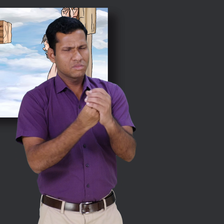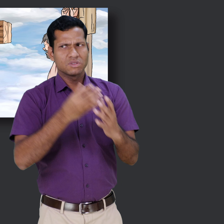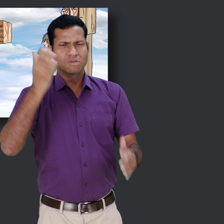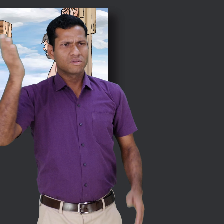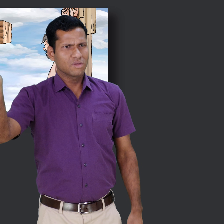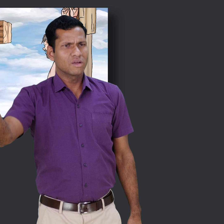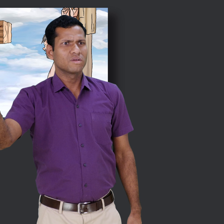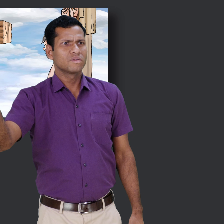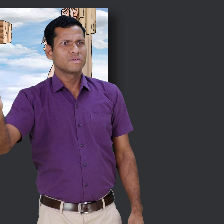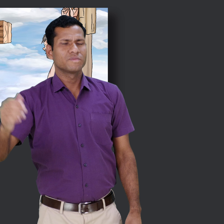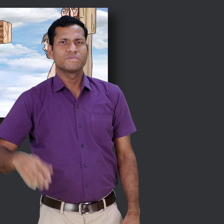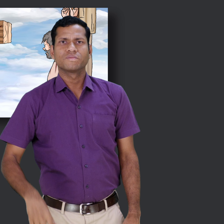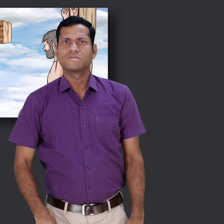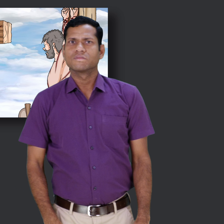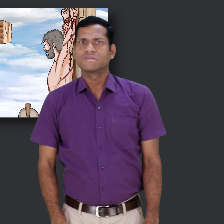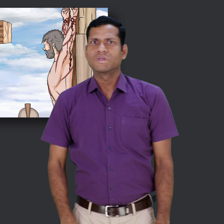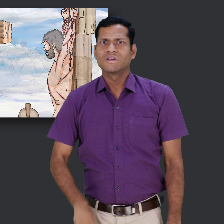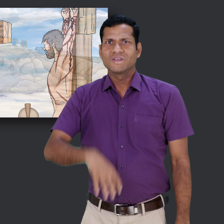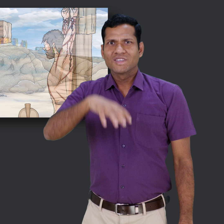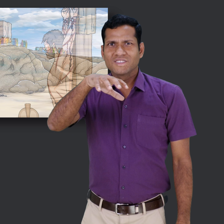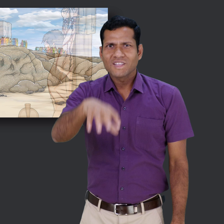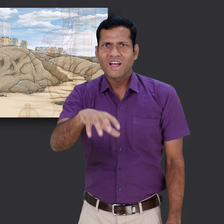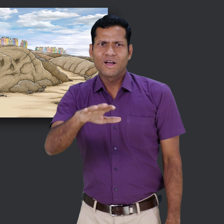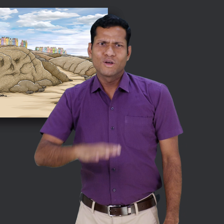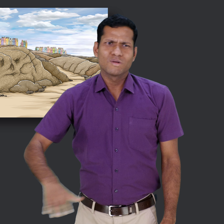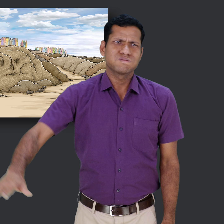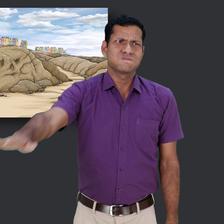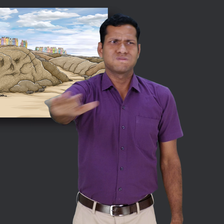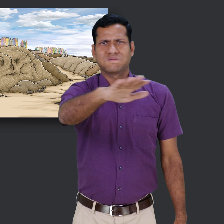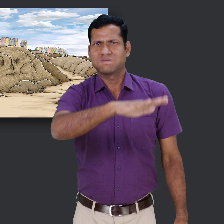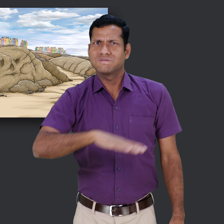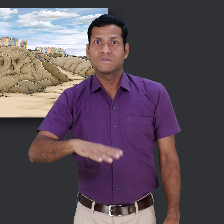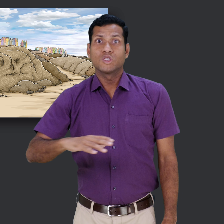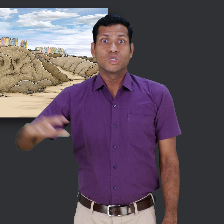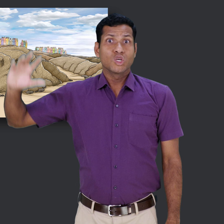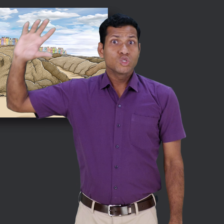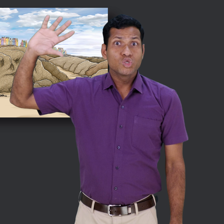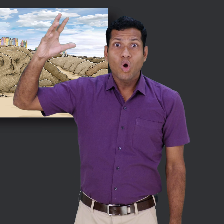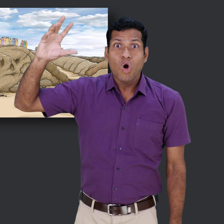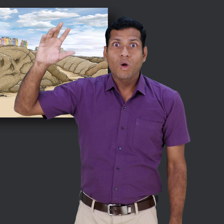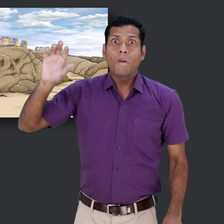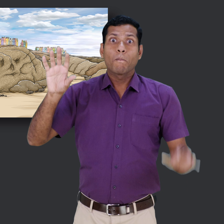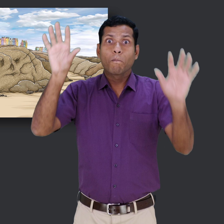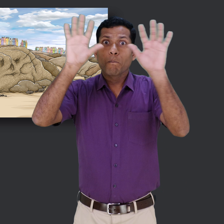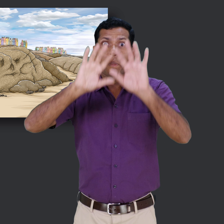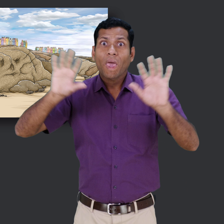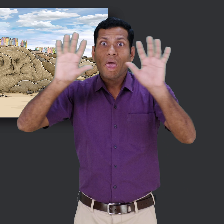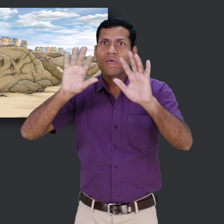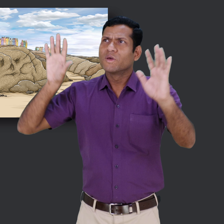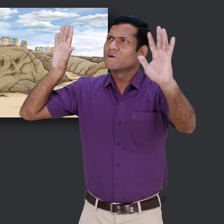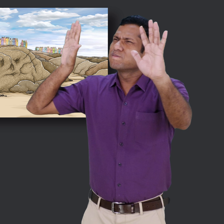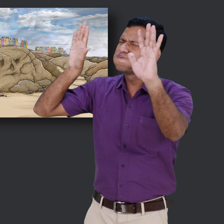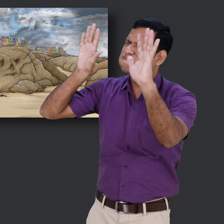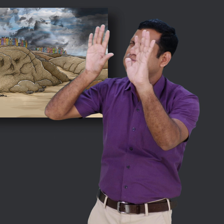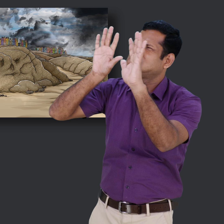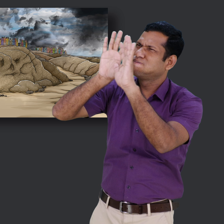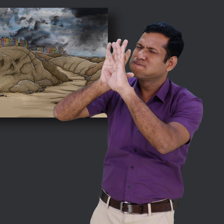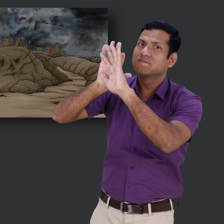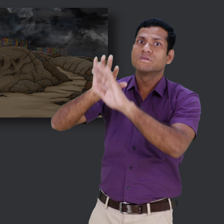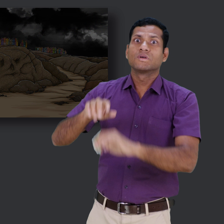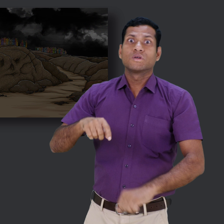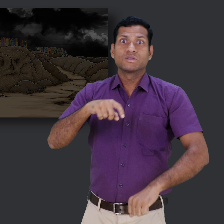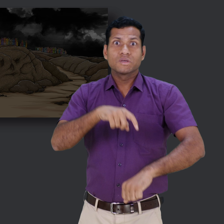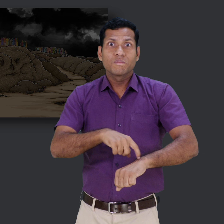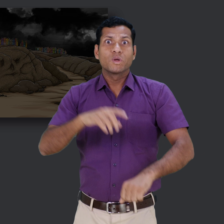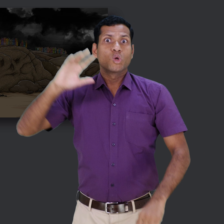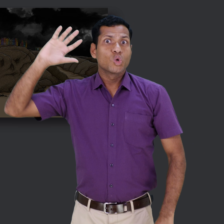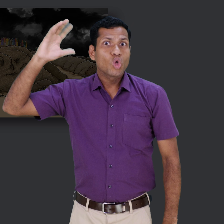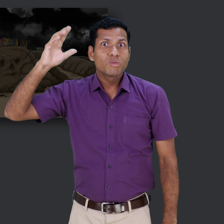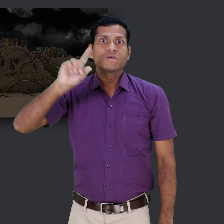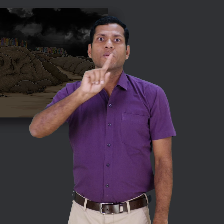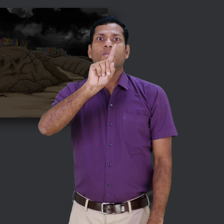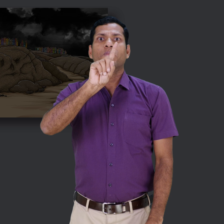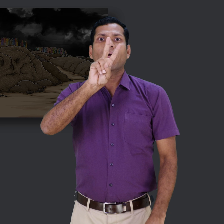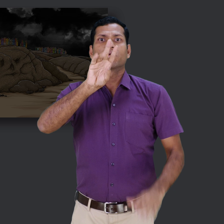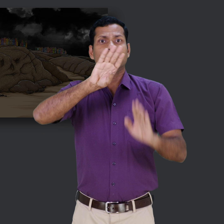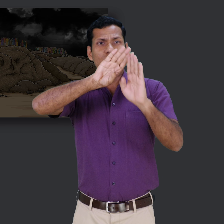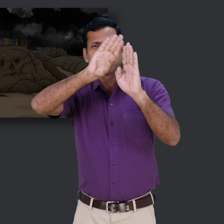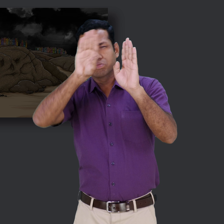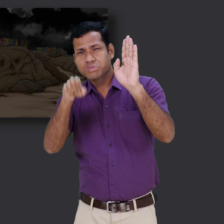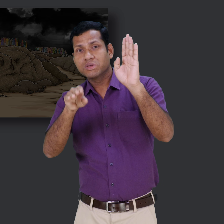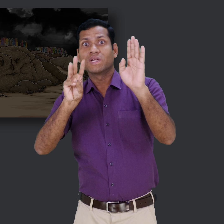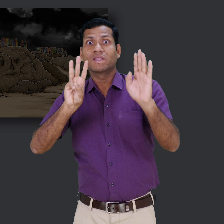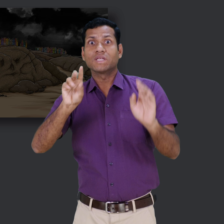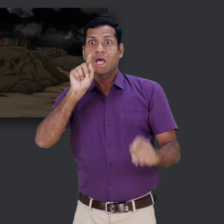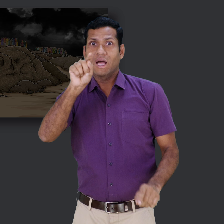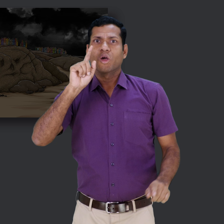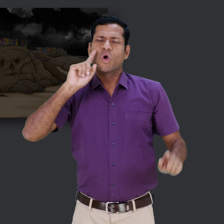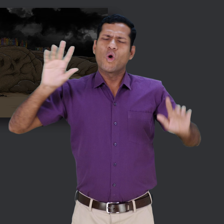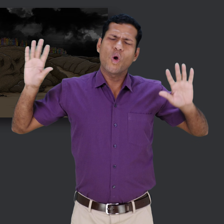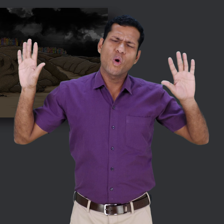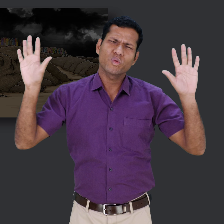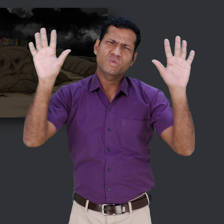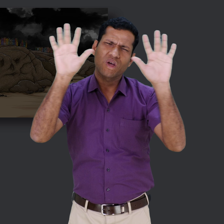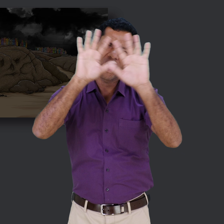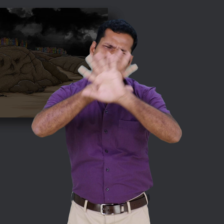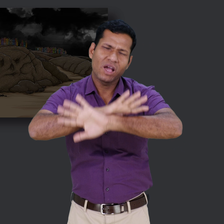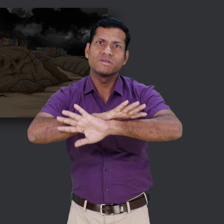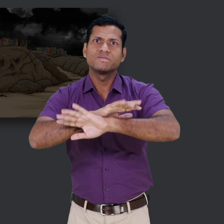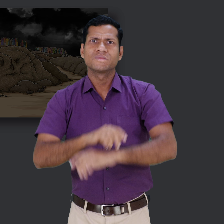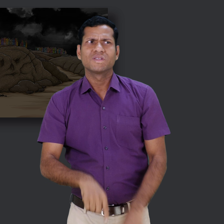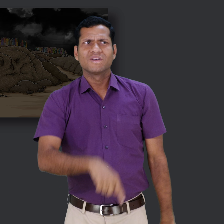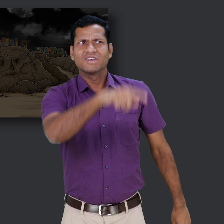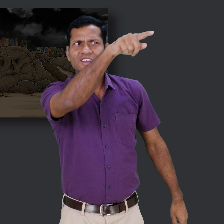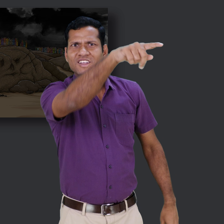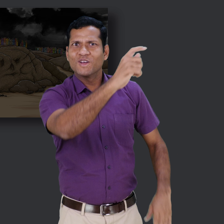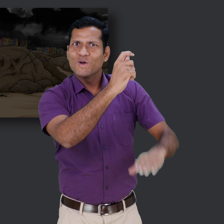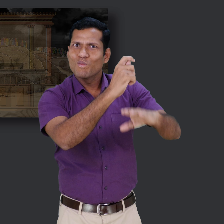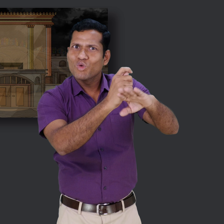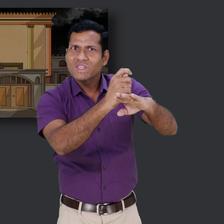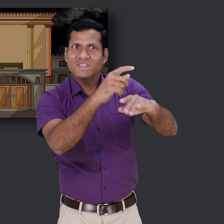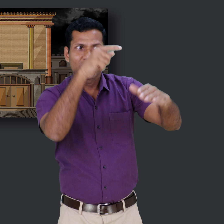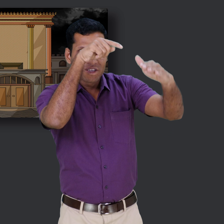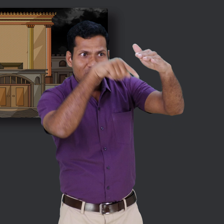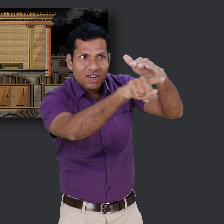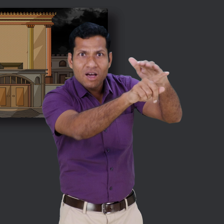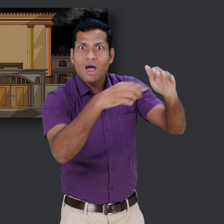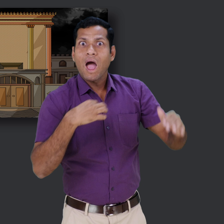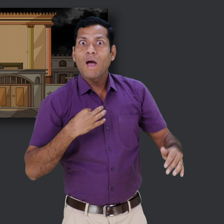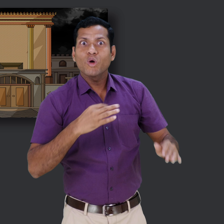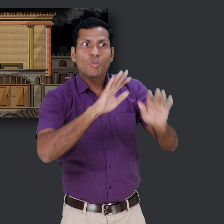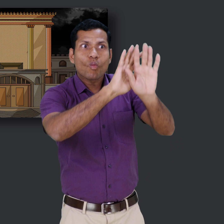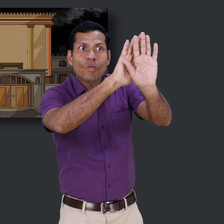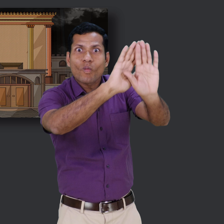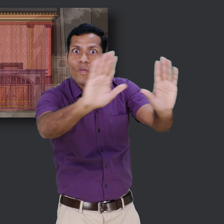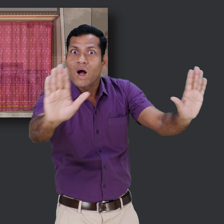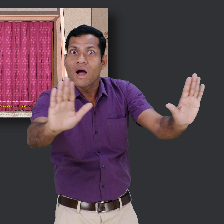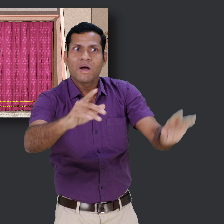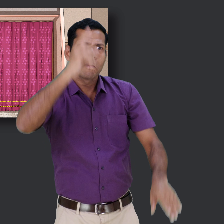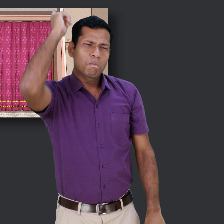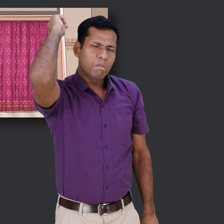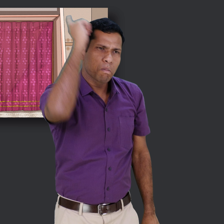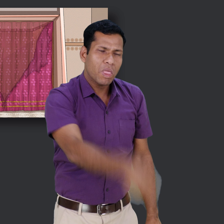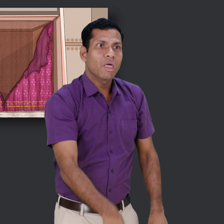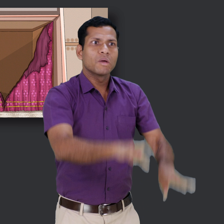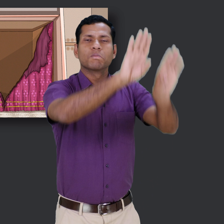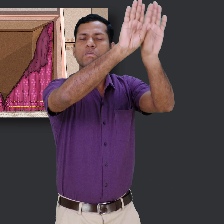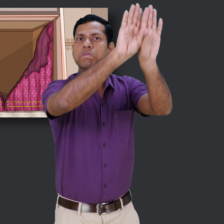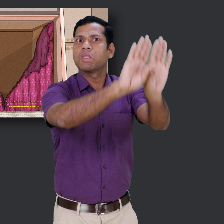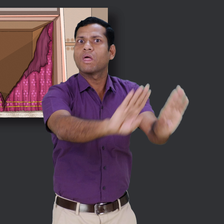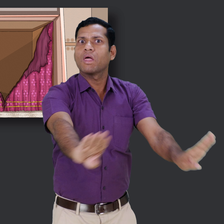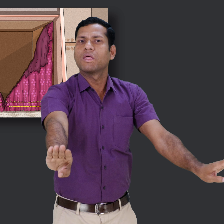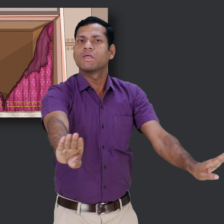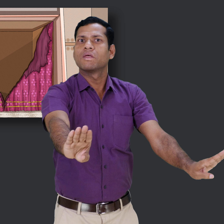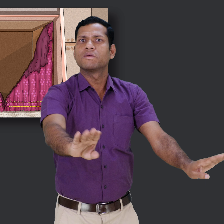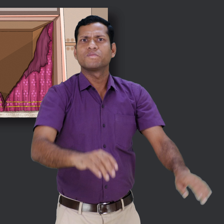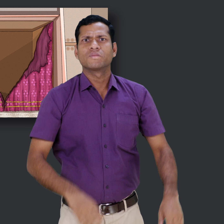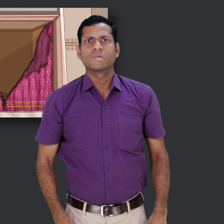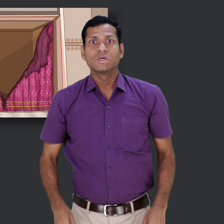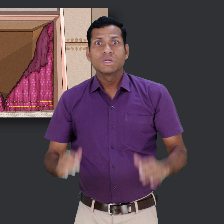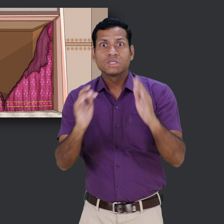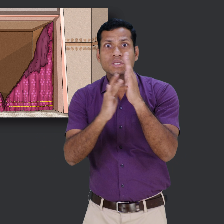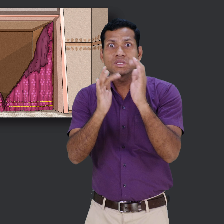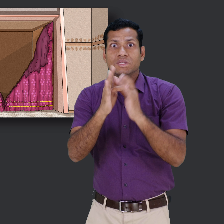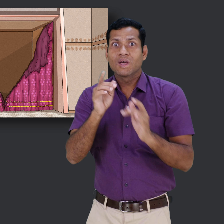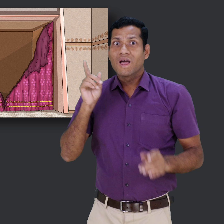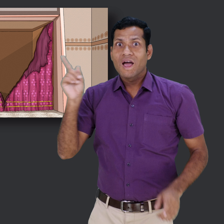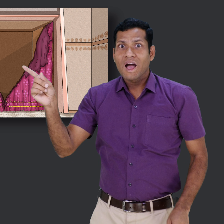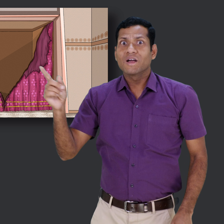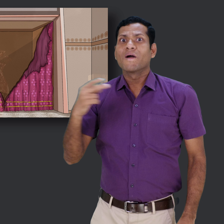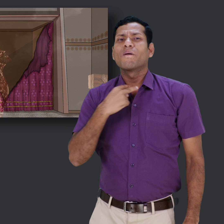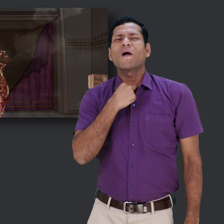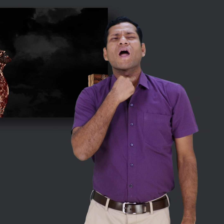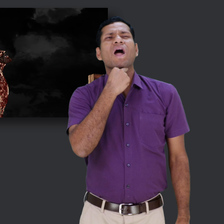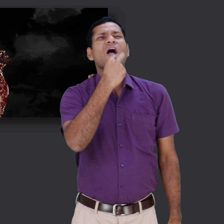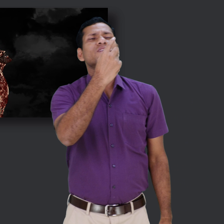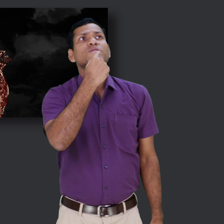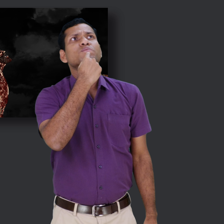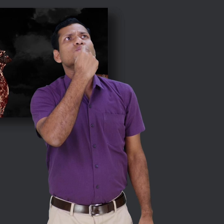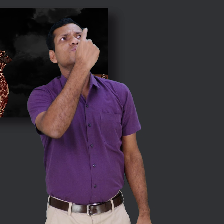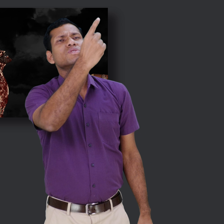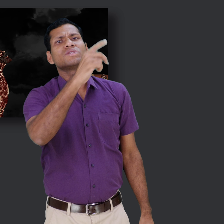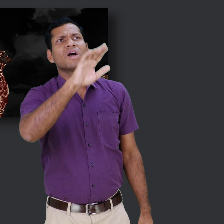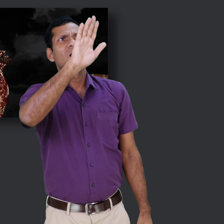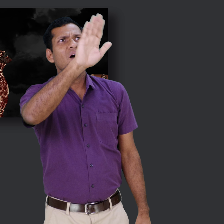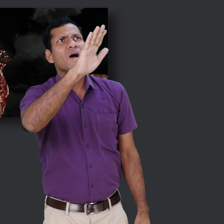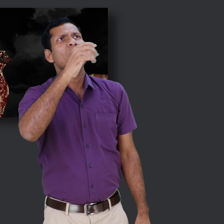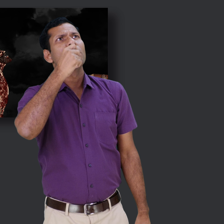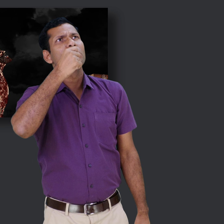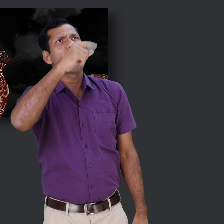It was now about the sixth hour, and darkness came over all the land until the ninth hour. The sun was darkened, and the veil of the temple was torn down the middle.